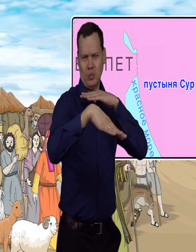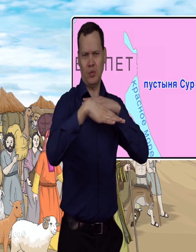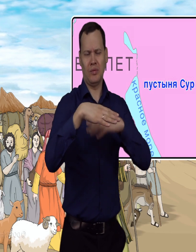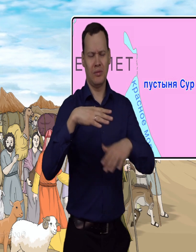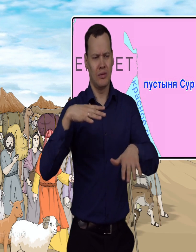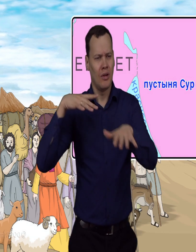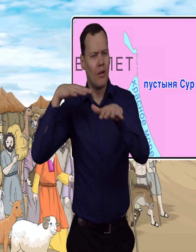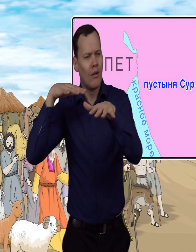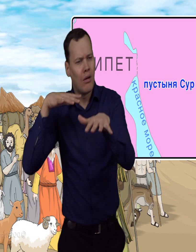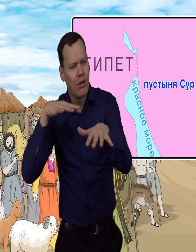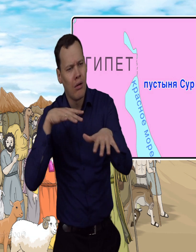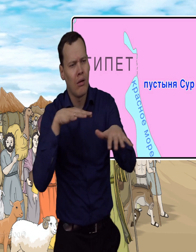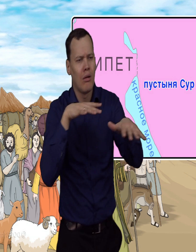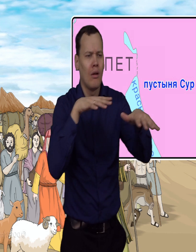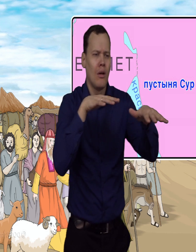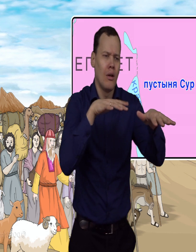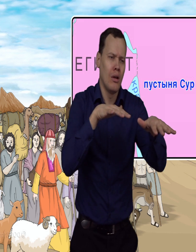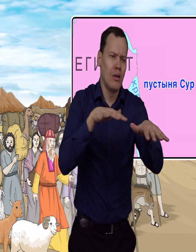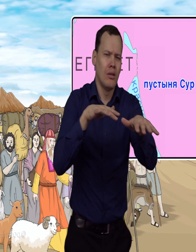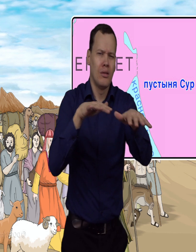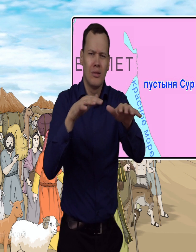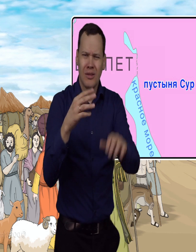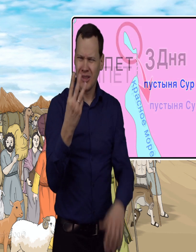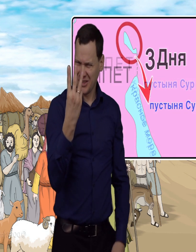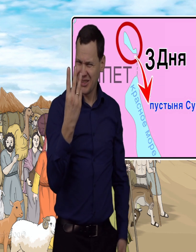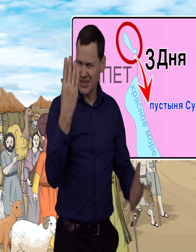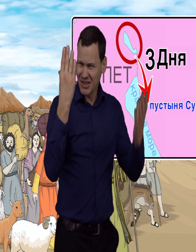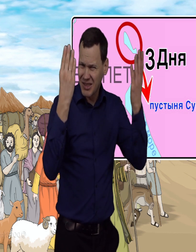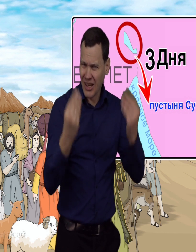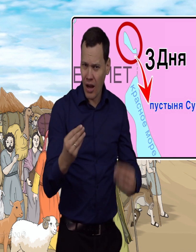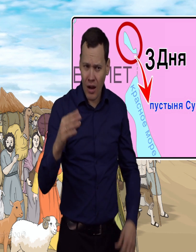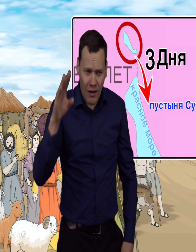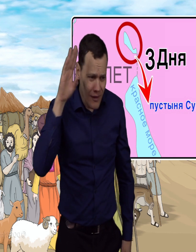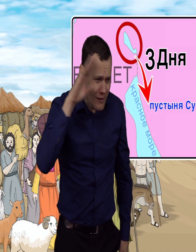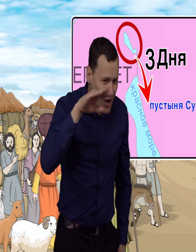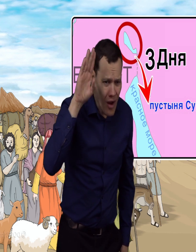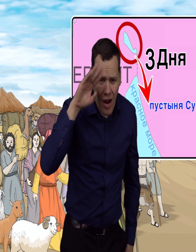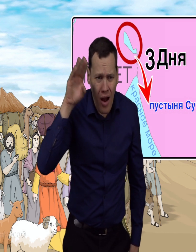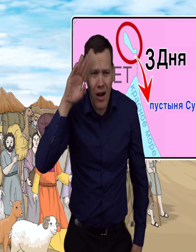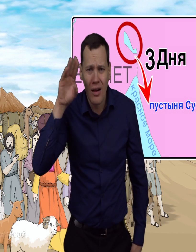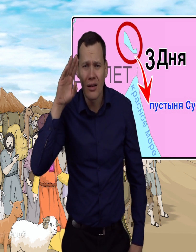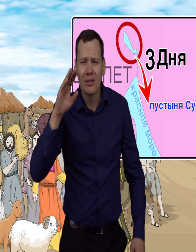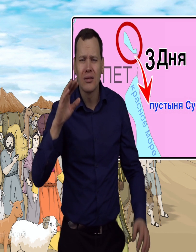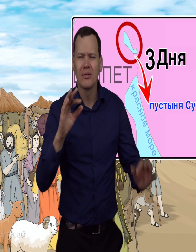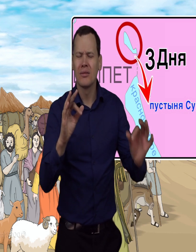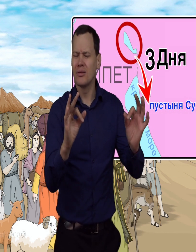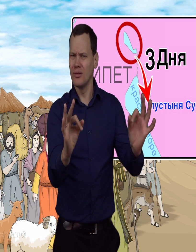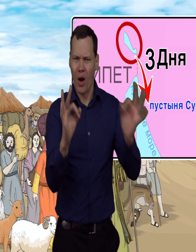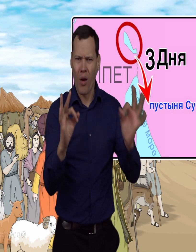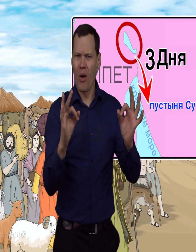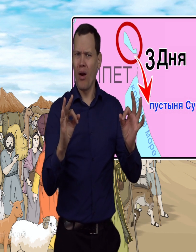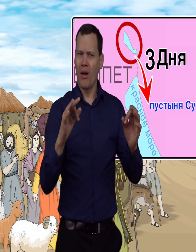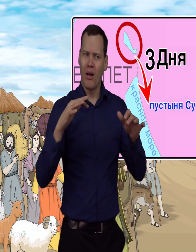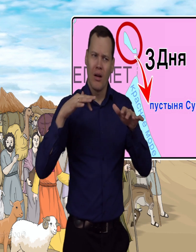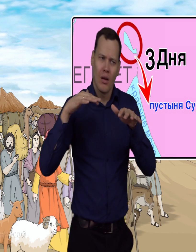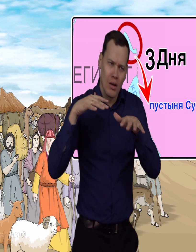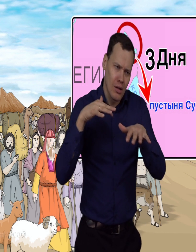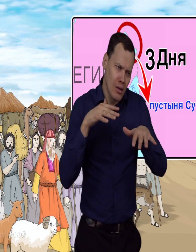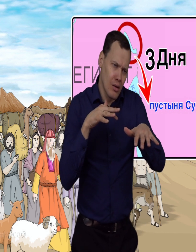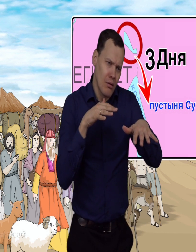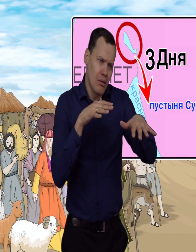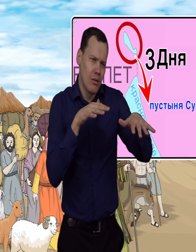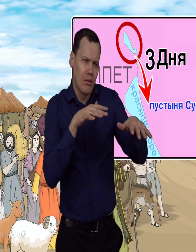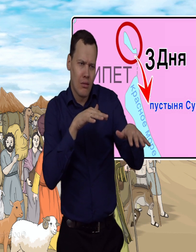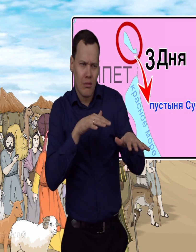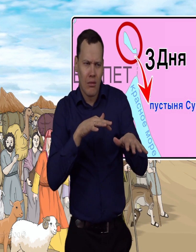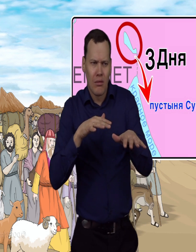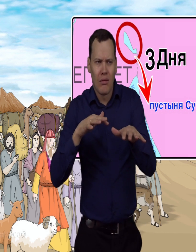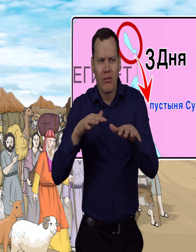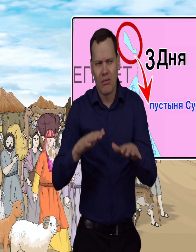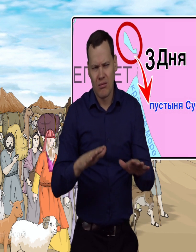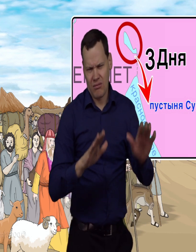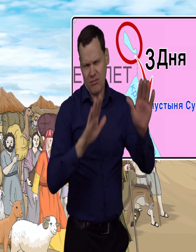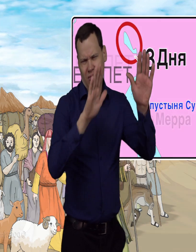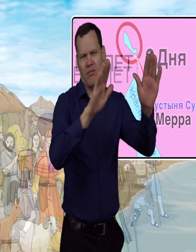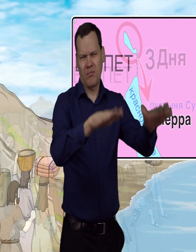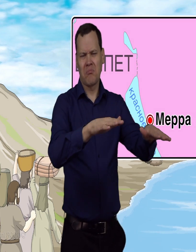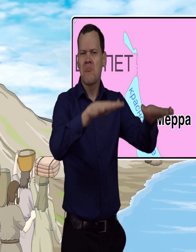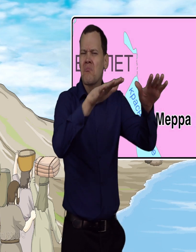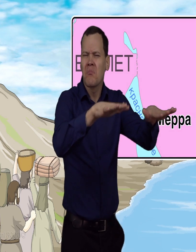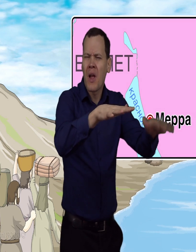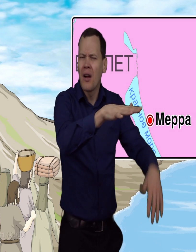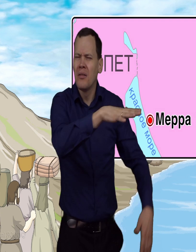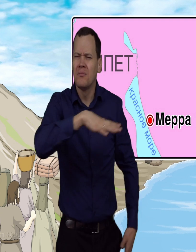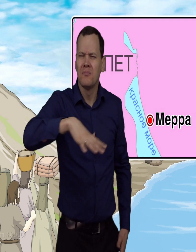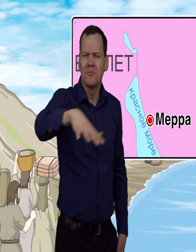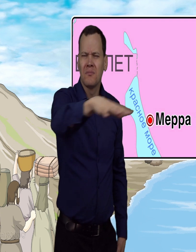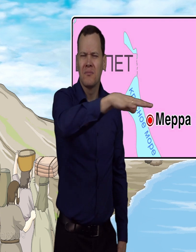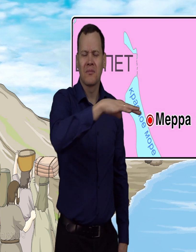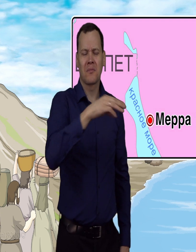For three days they walked in the desert without finding water.